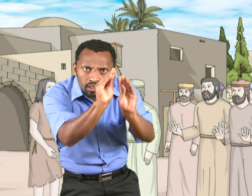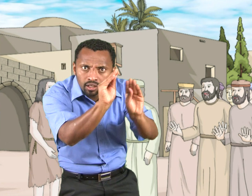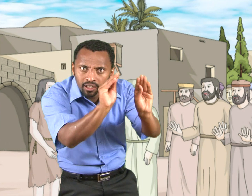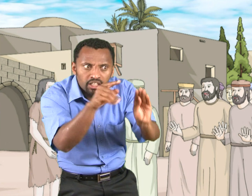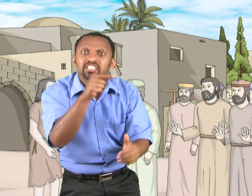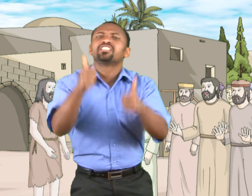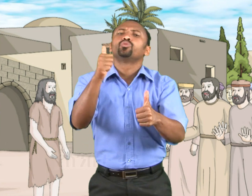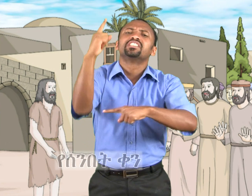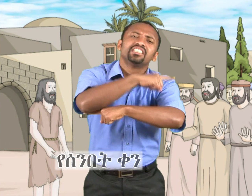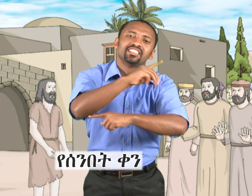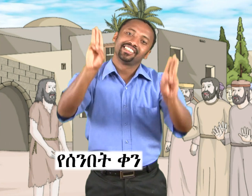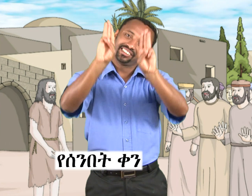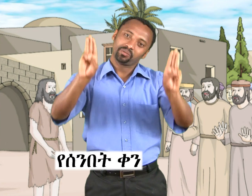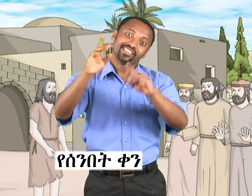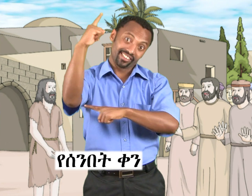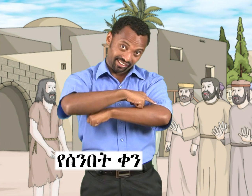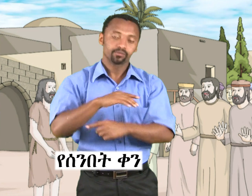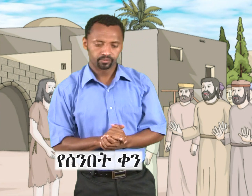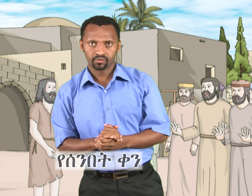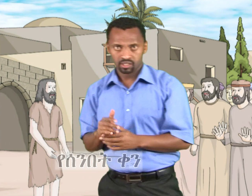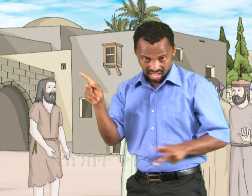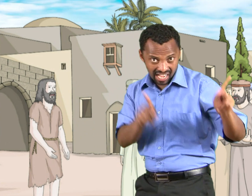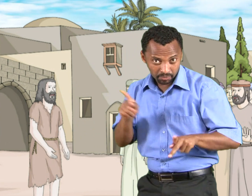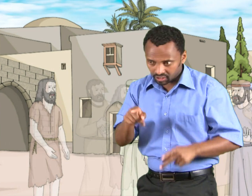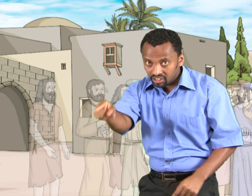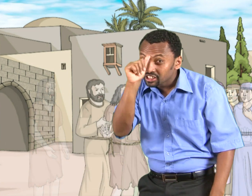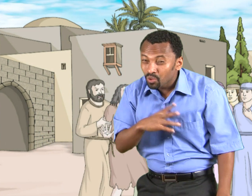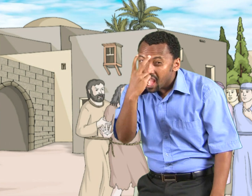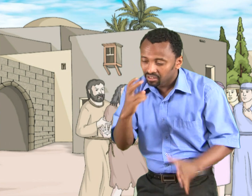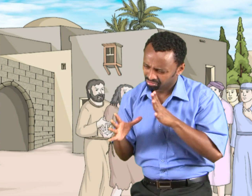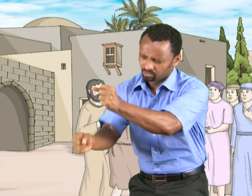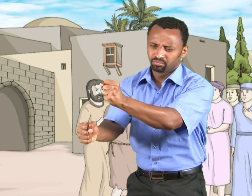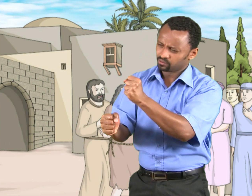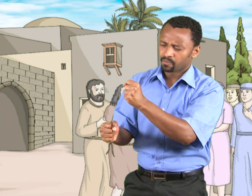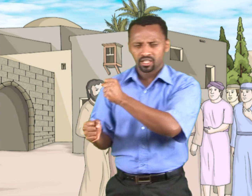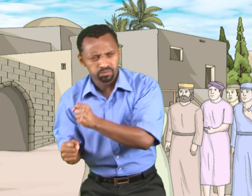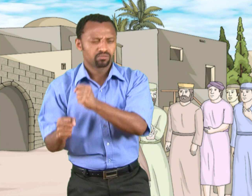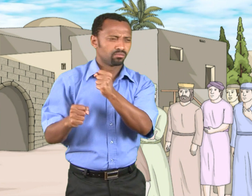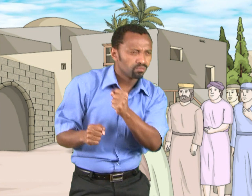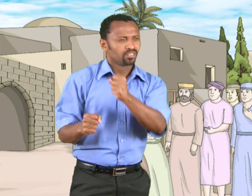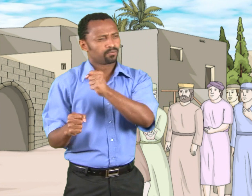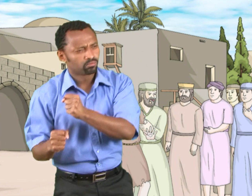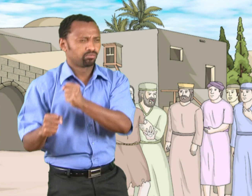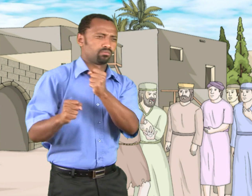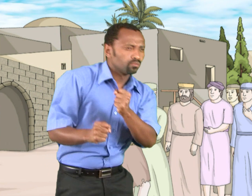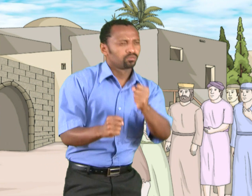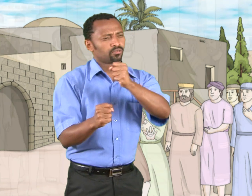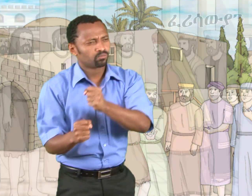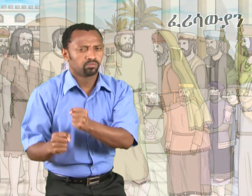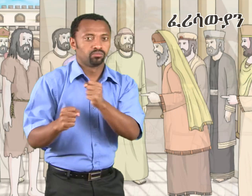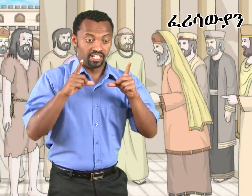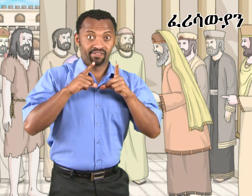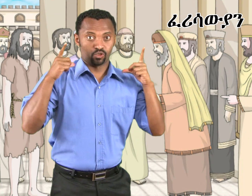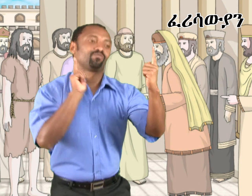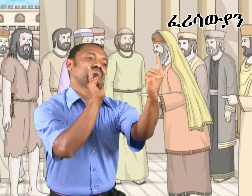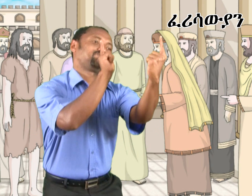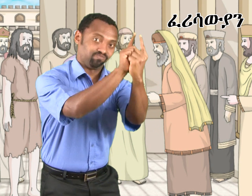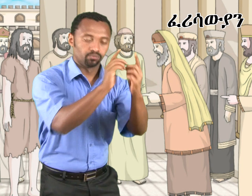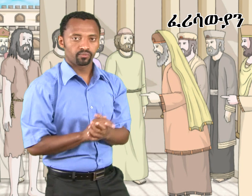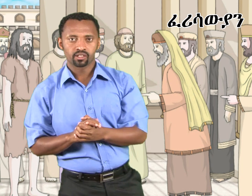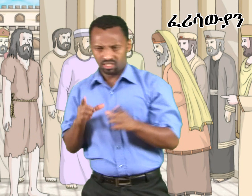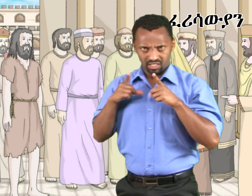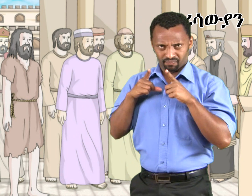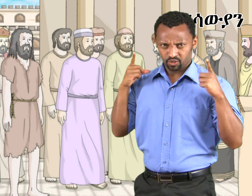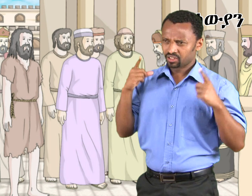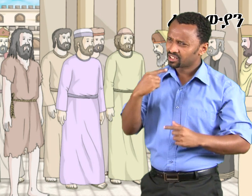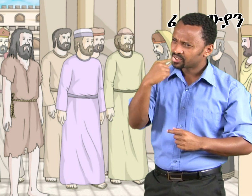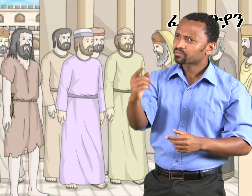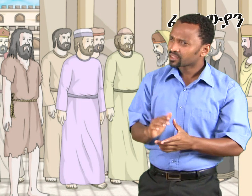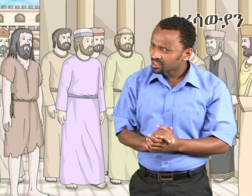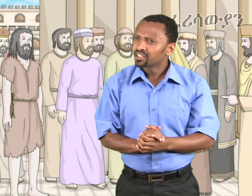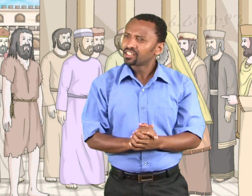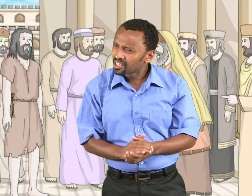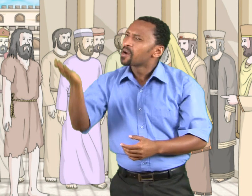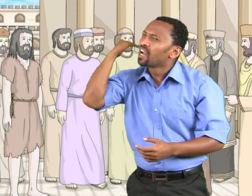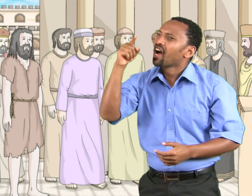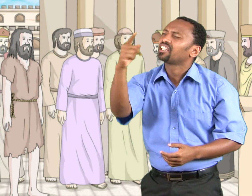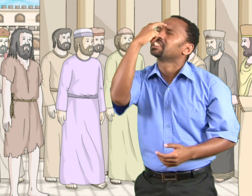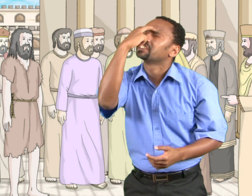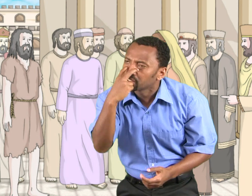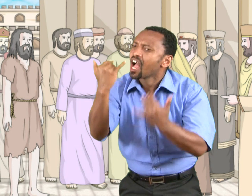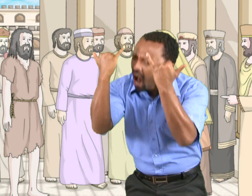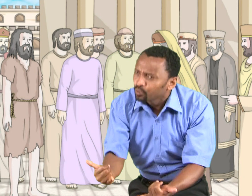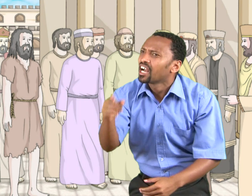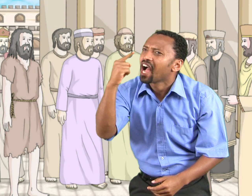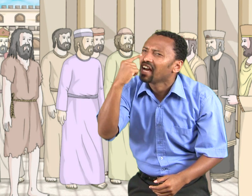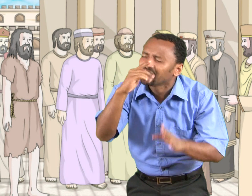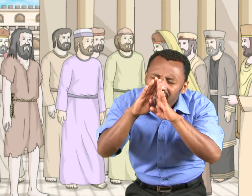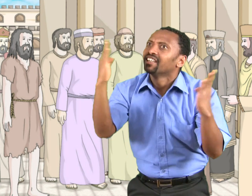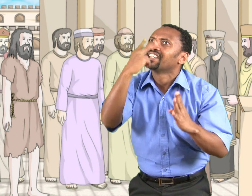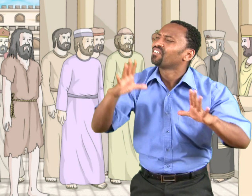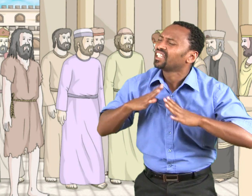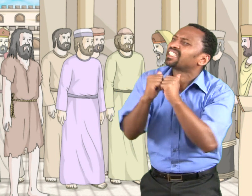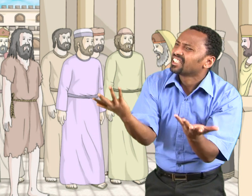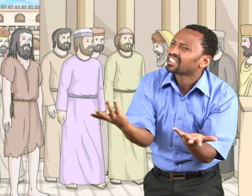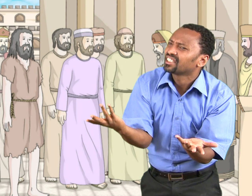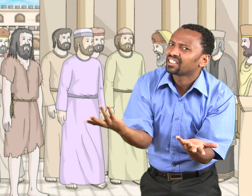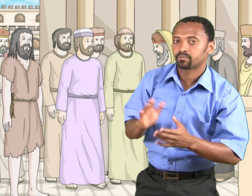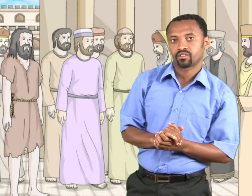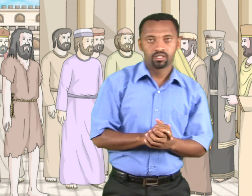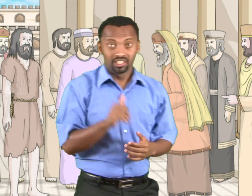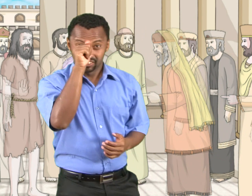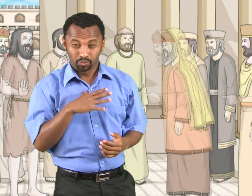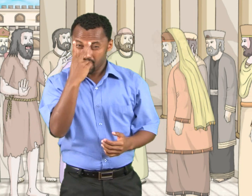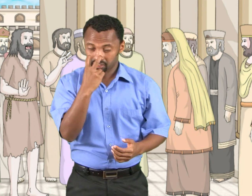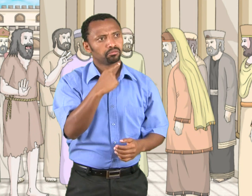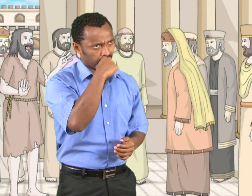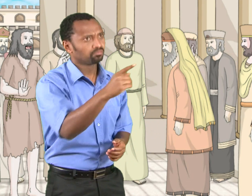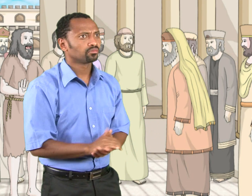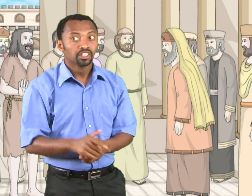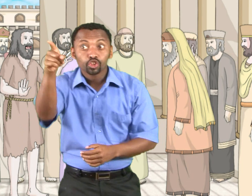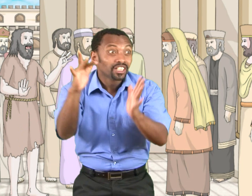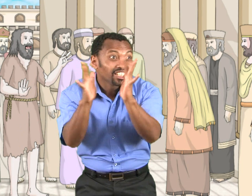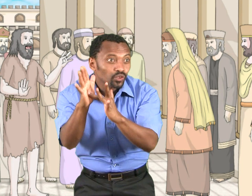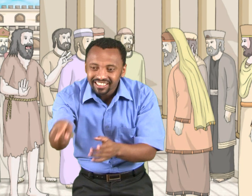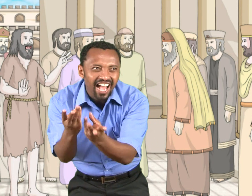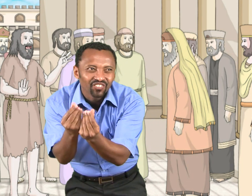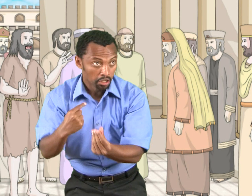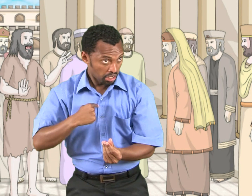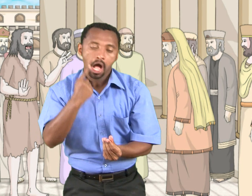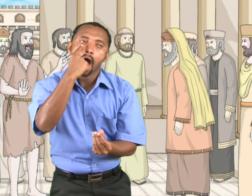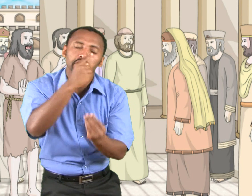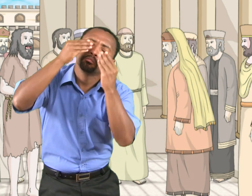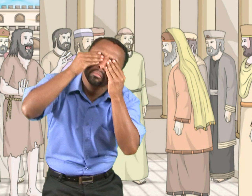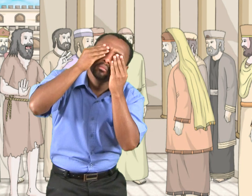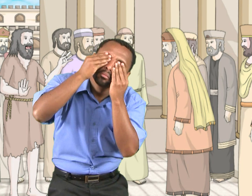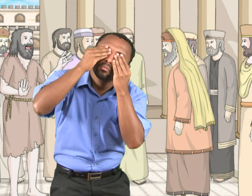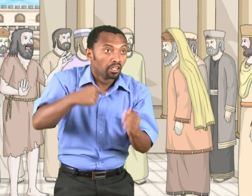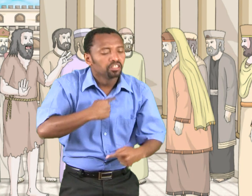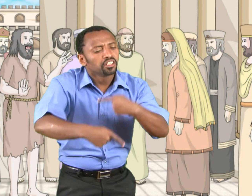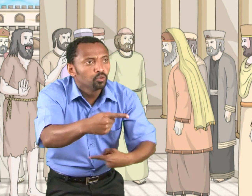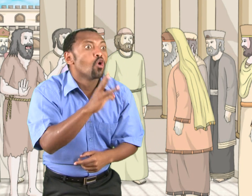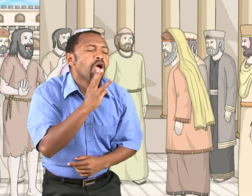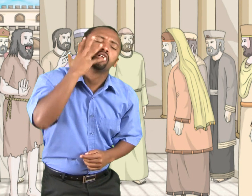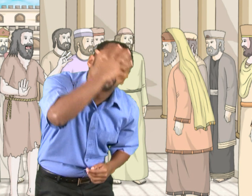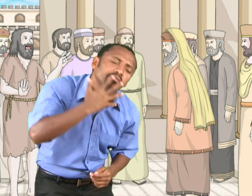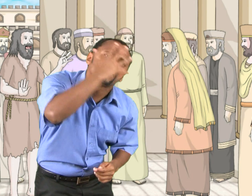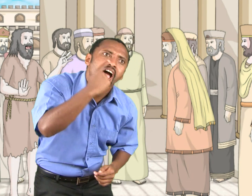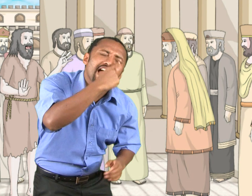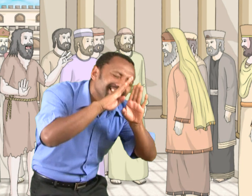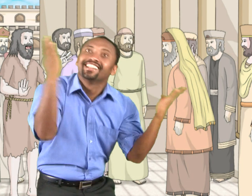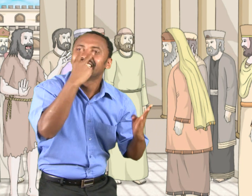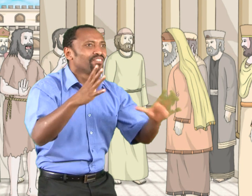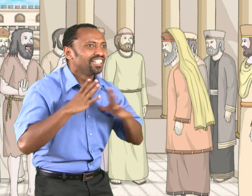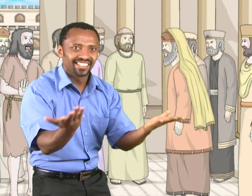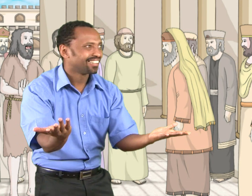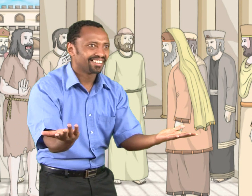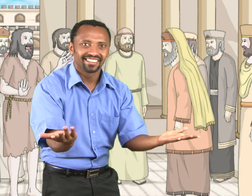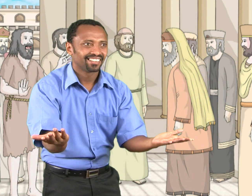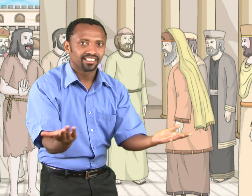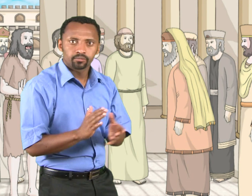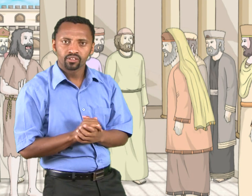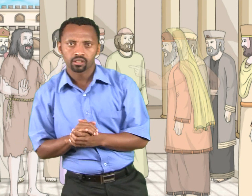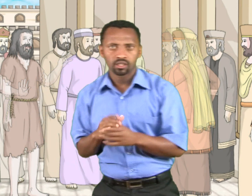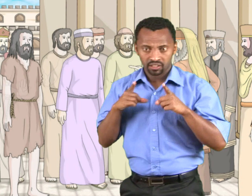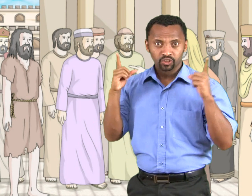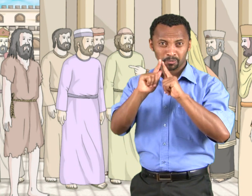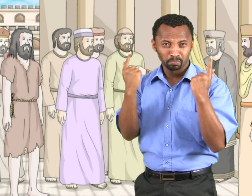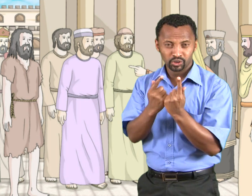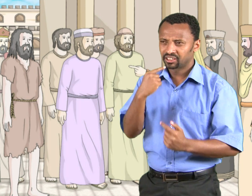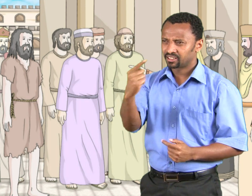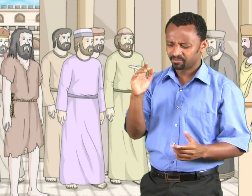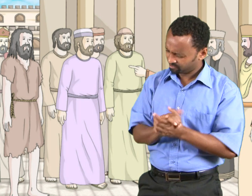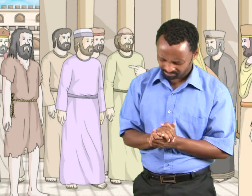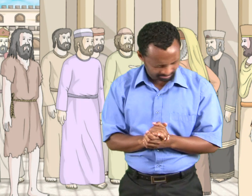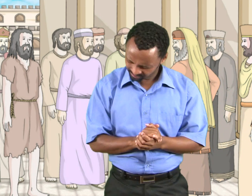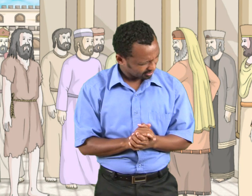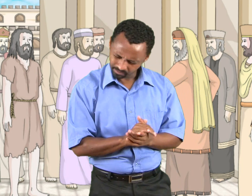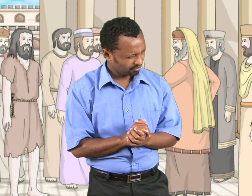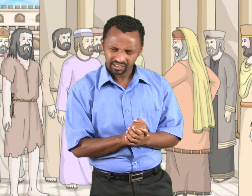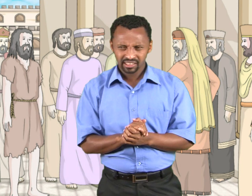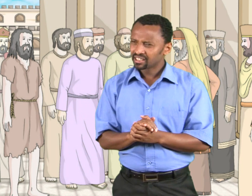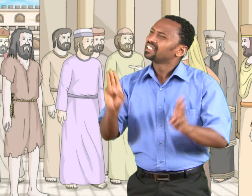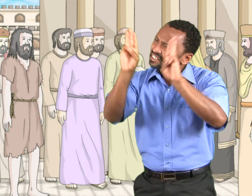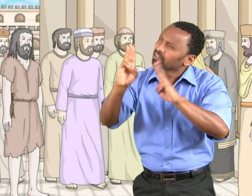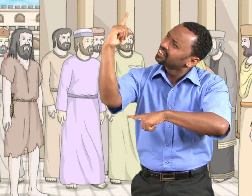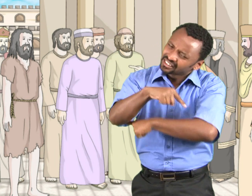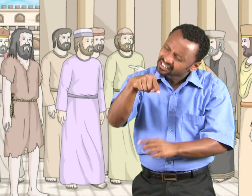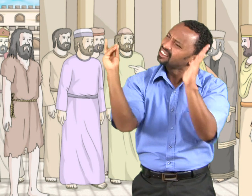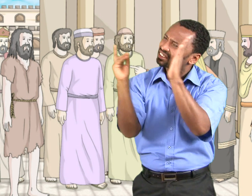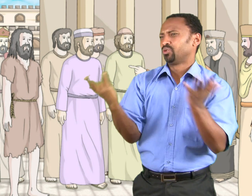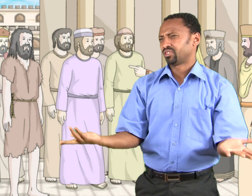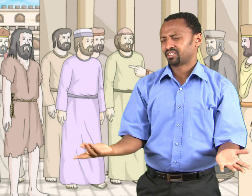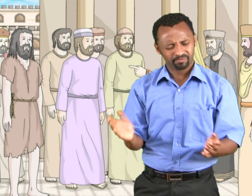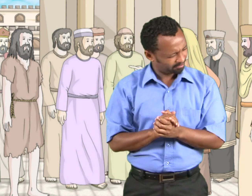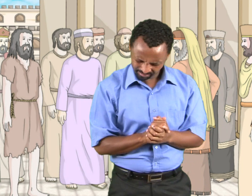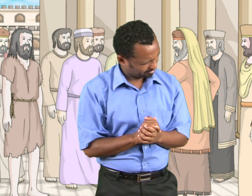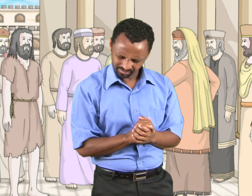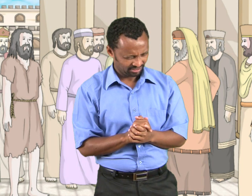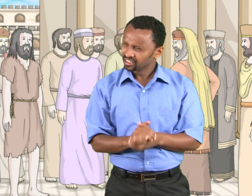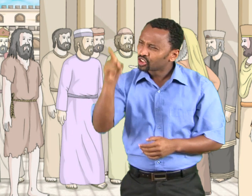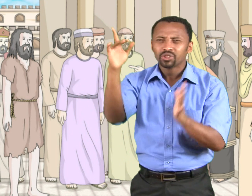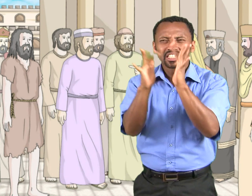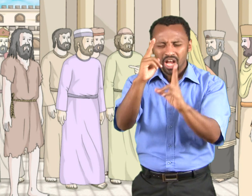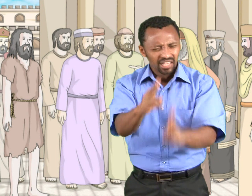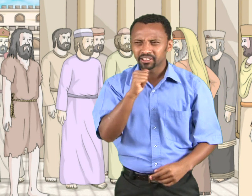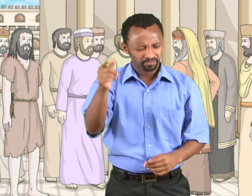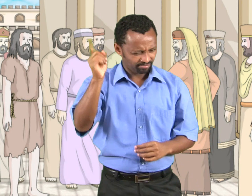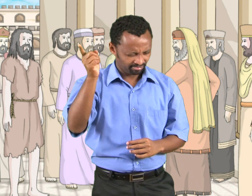Now the day on which Jesus had made the mud and opened his eyes was a Sabbath. So the Pharisees also asked him how he had received his sight. The man answered, “He put mud on my eyes, and I washed, and now I can see.”